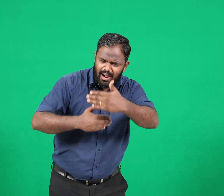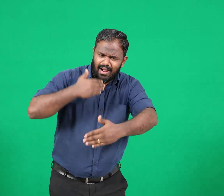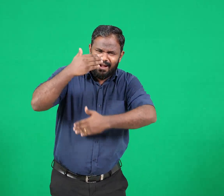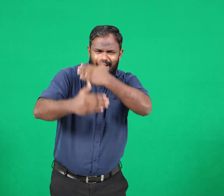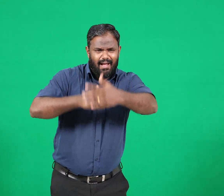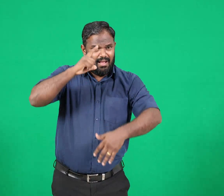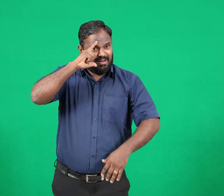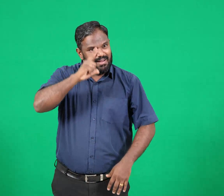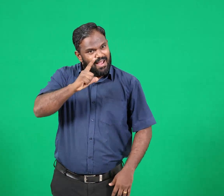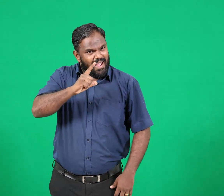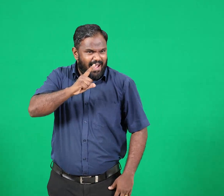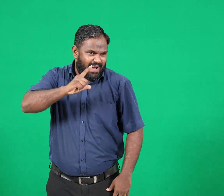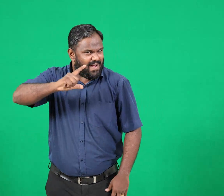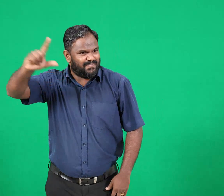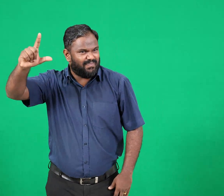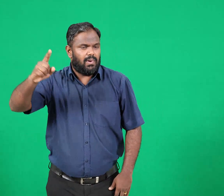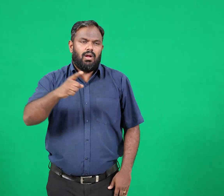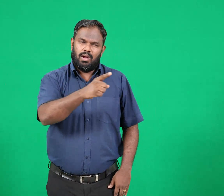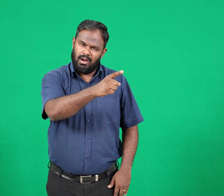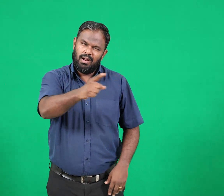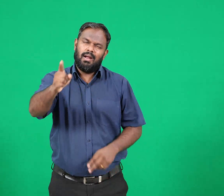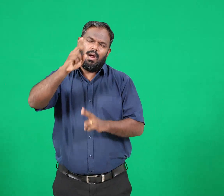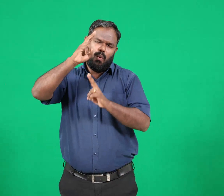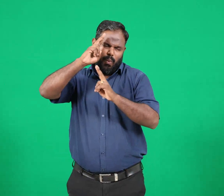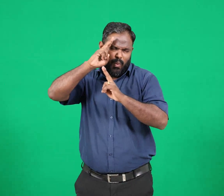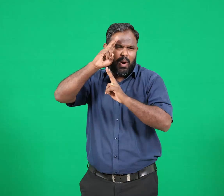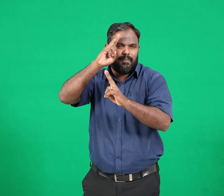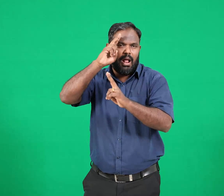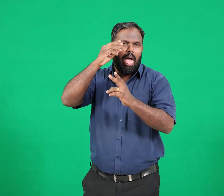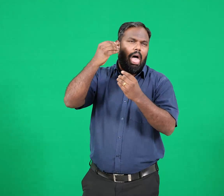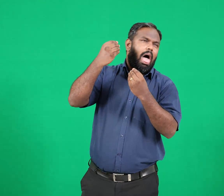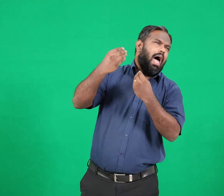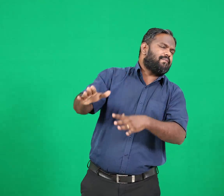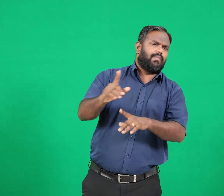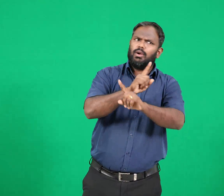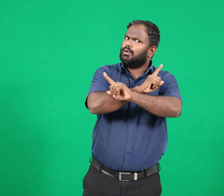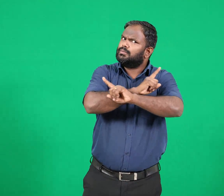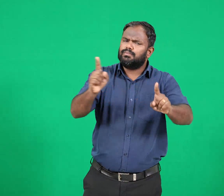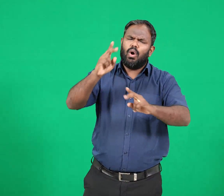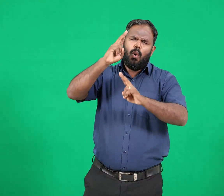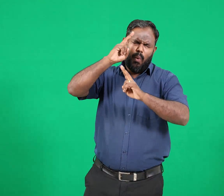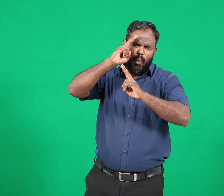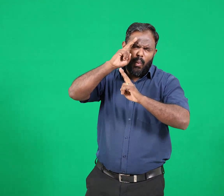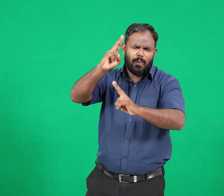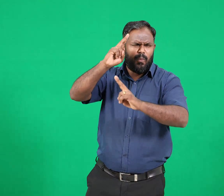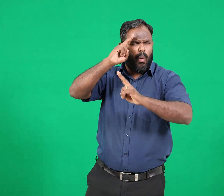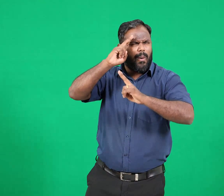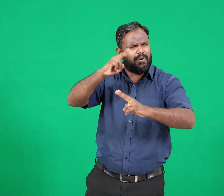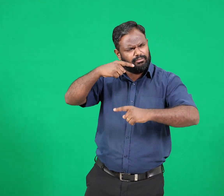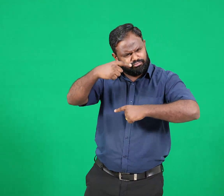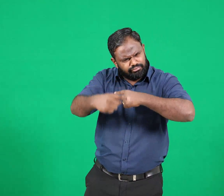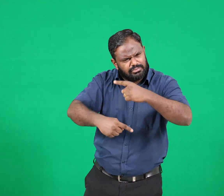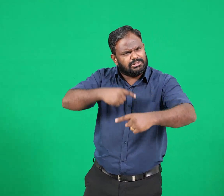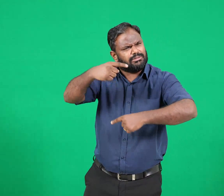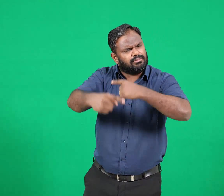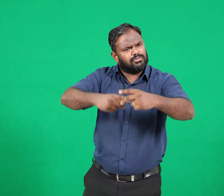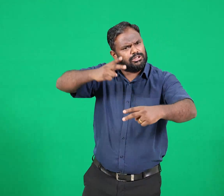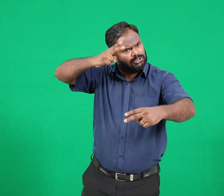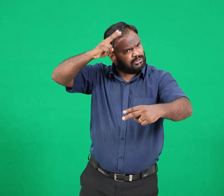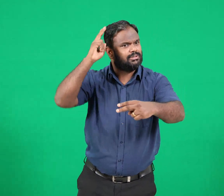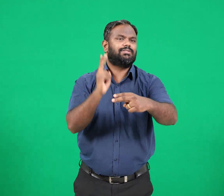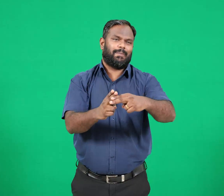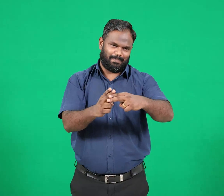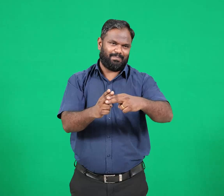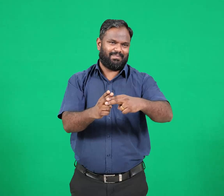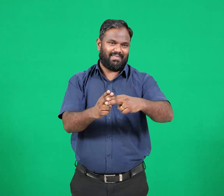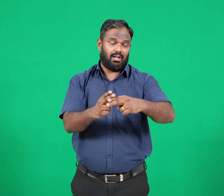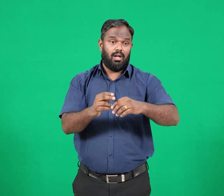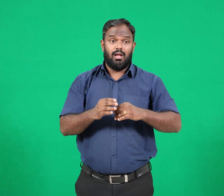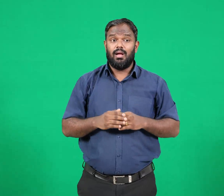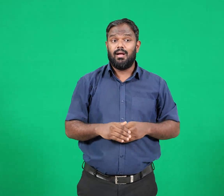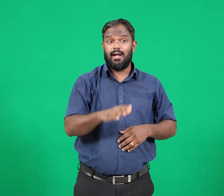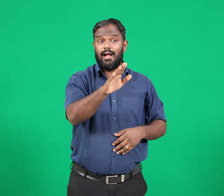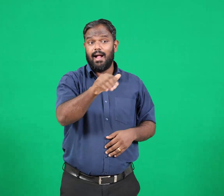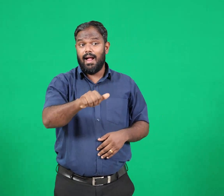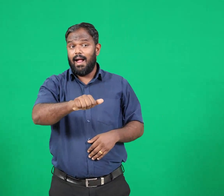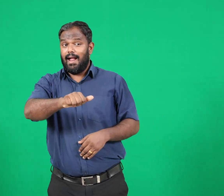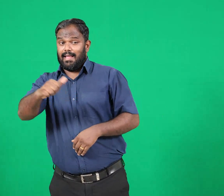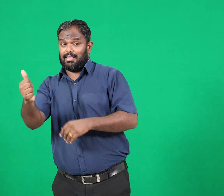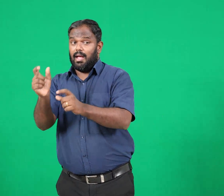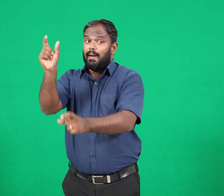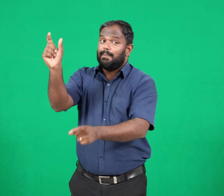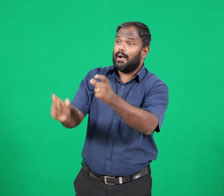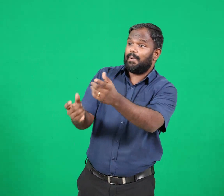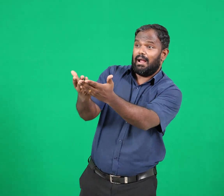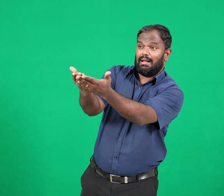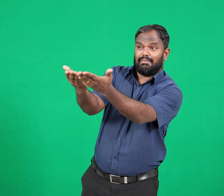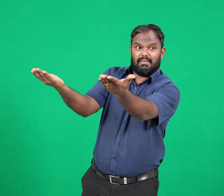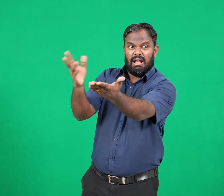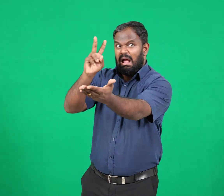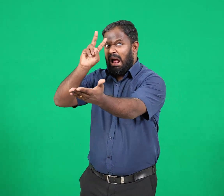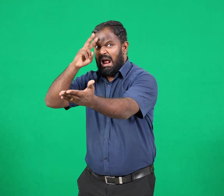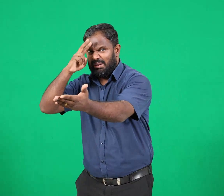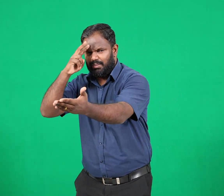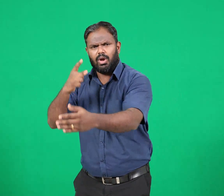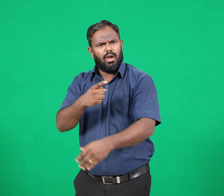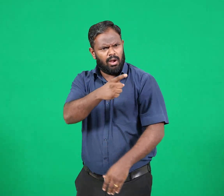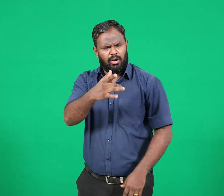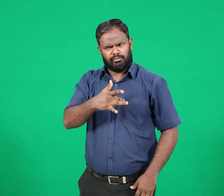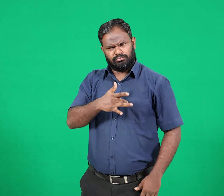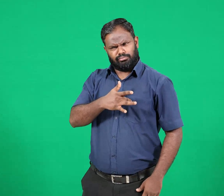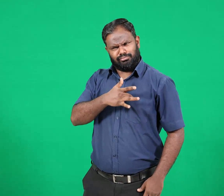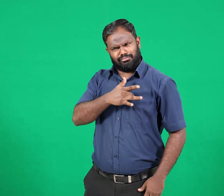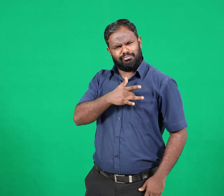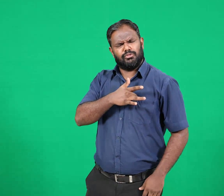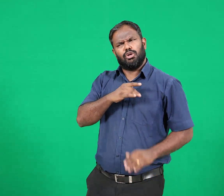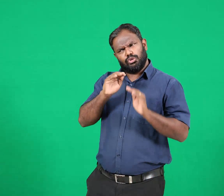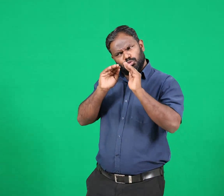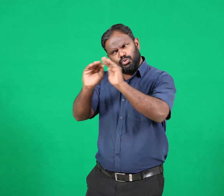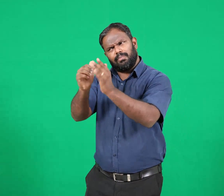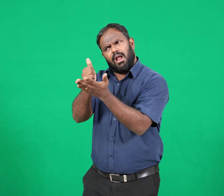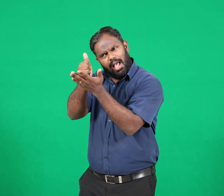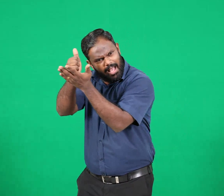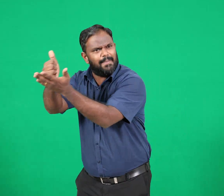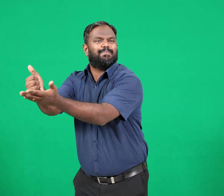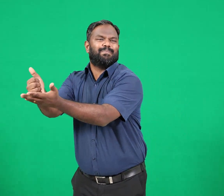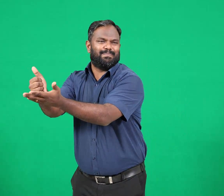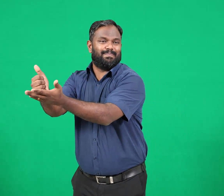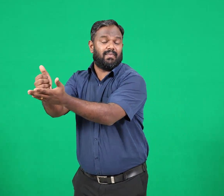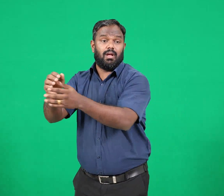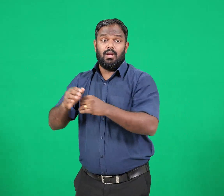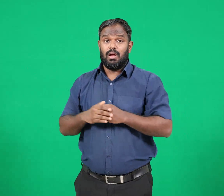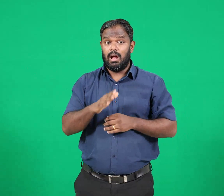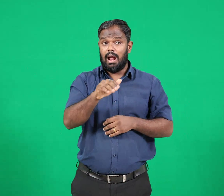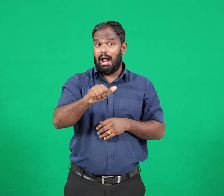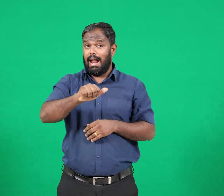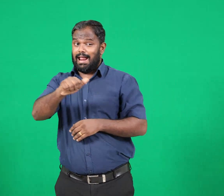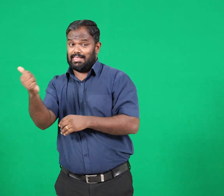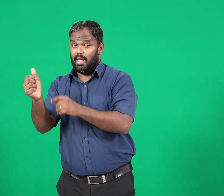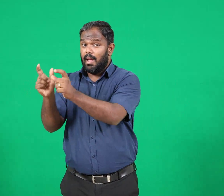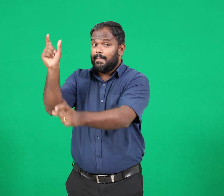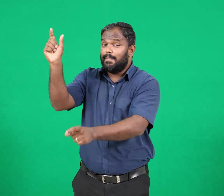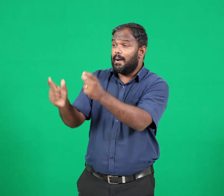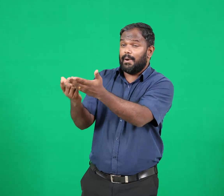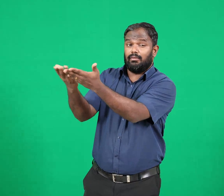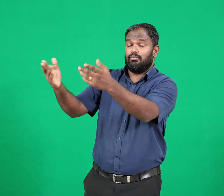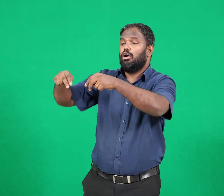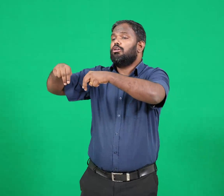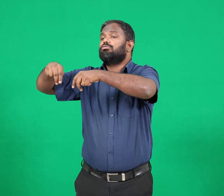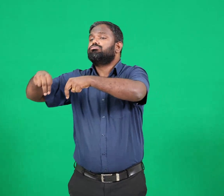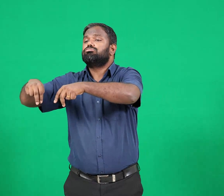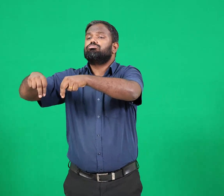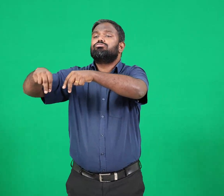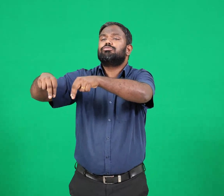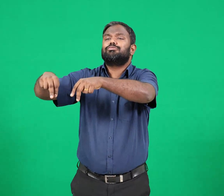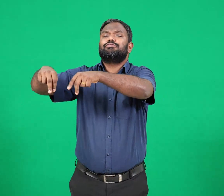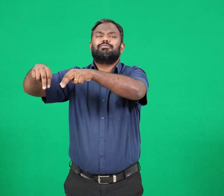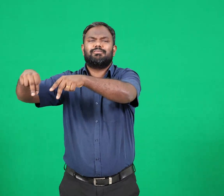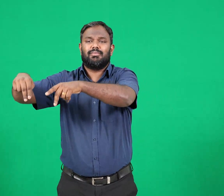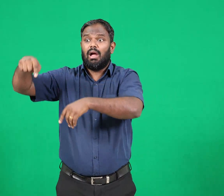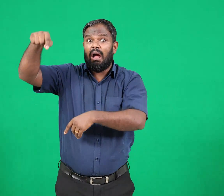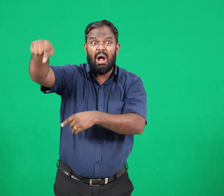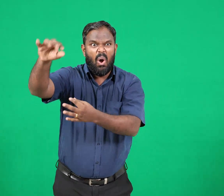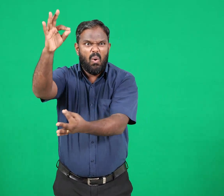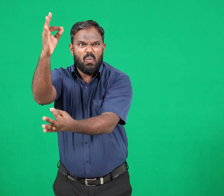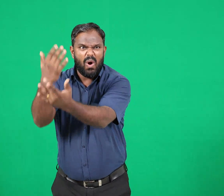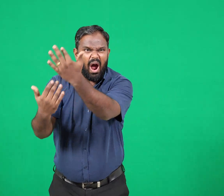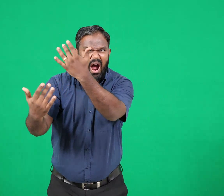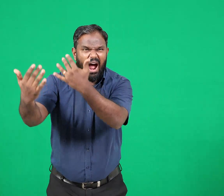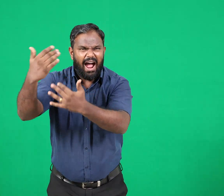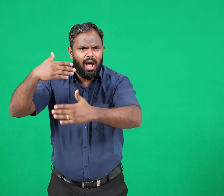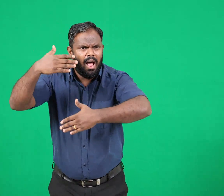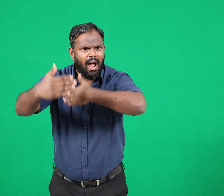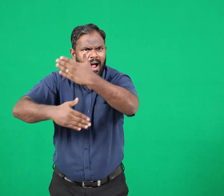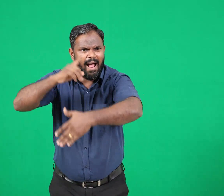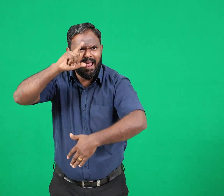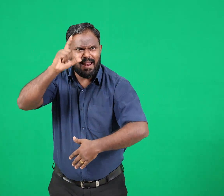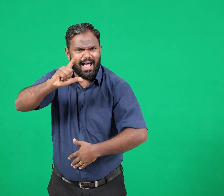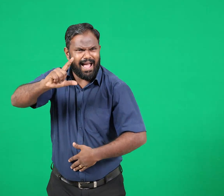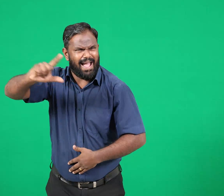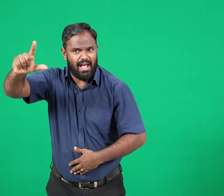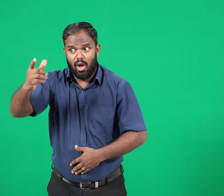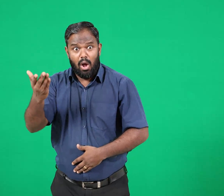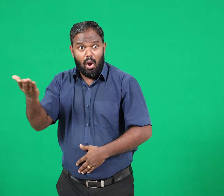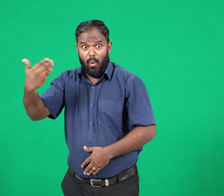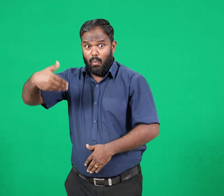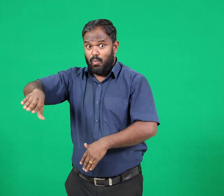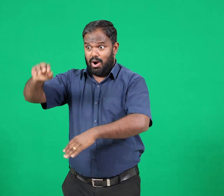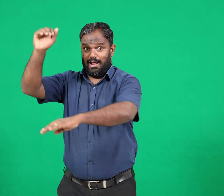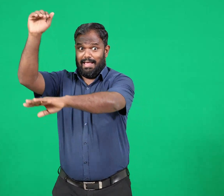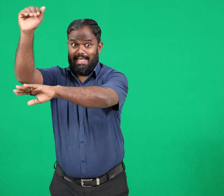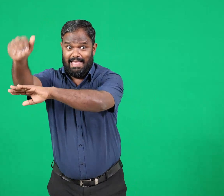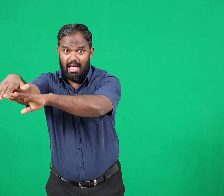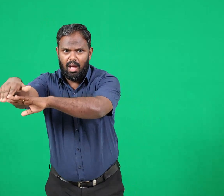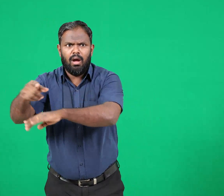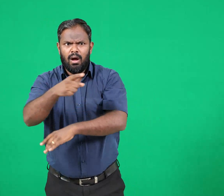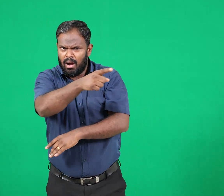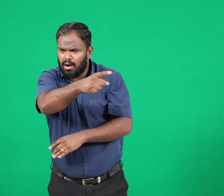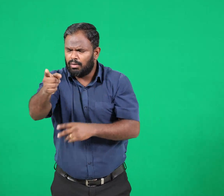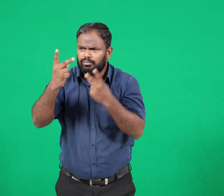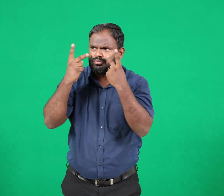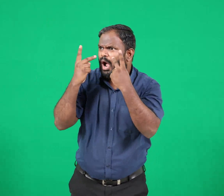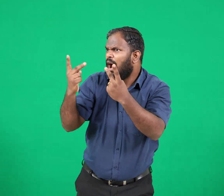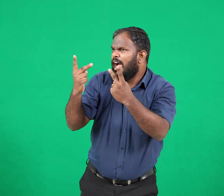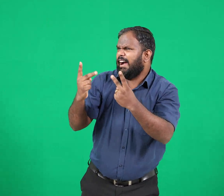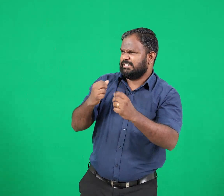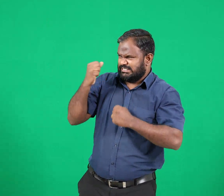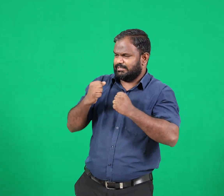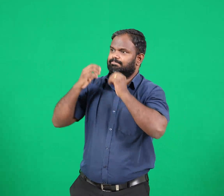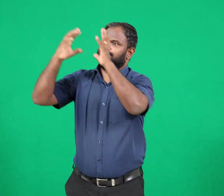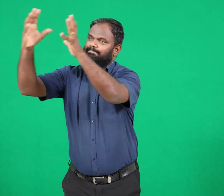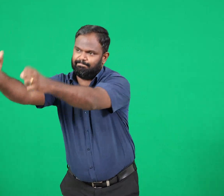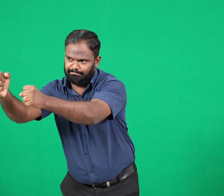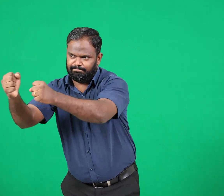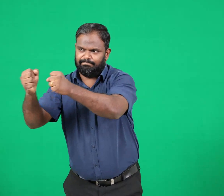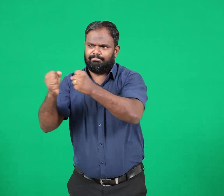And indeed, have mercy on those who doubt; save others by snatching them from the fire;